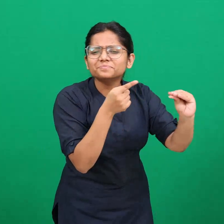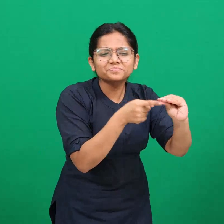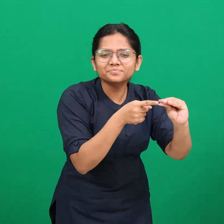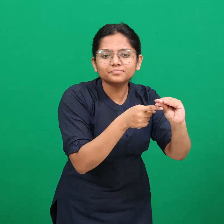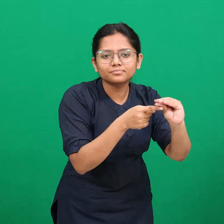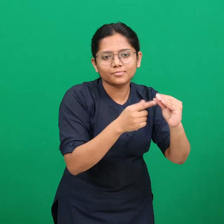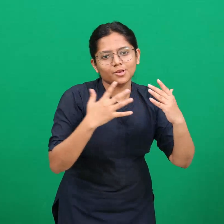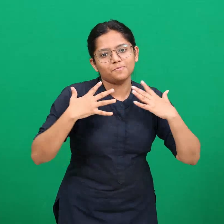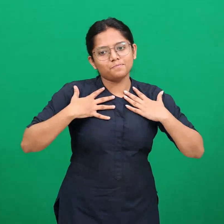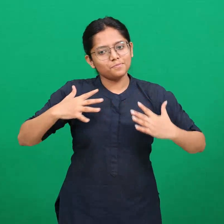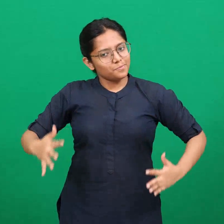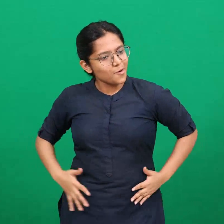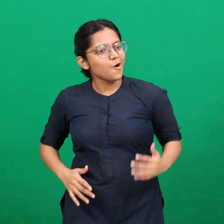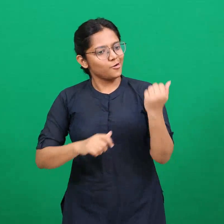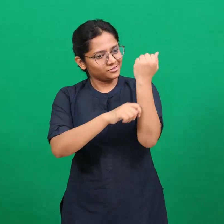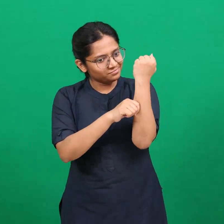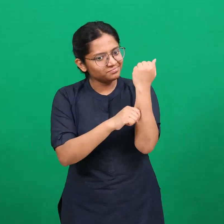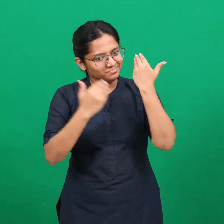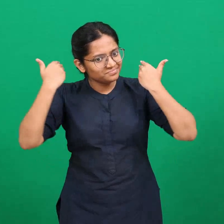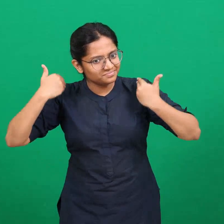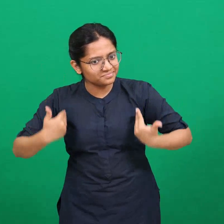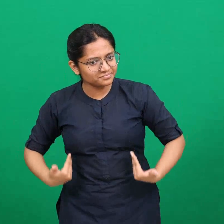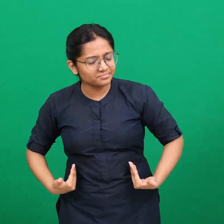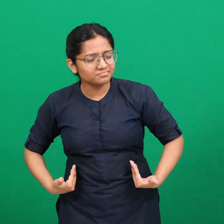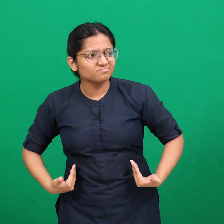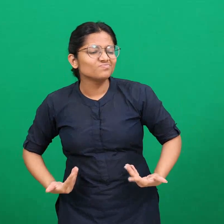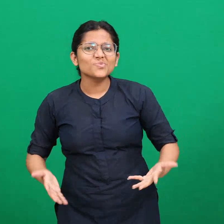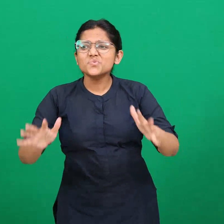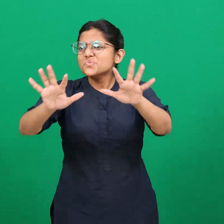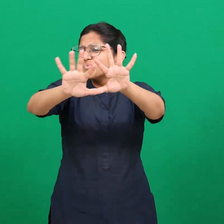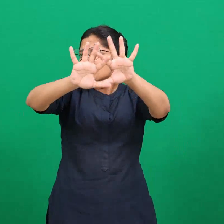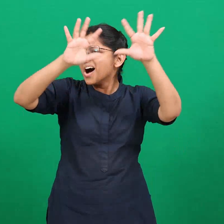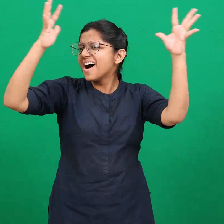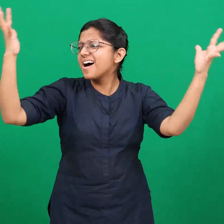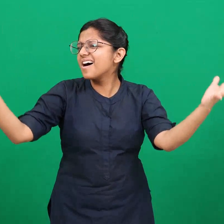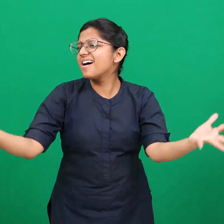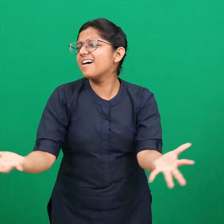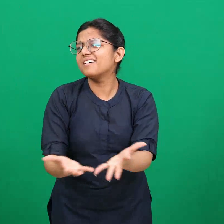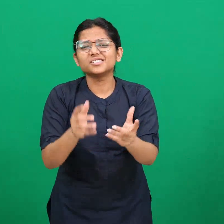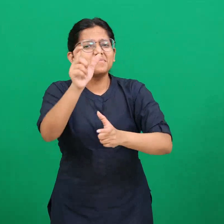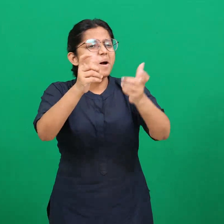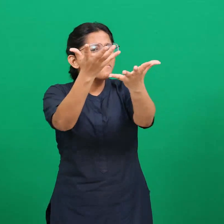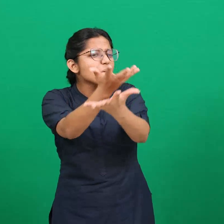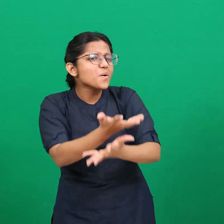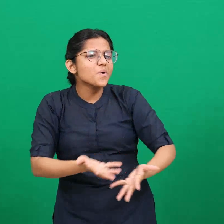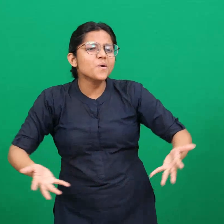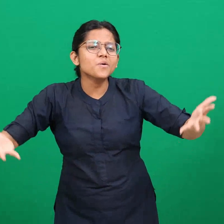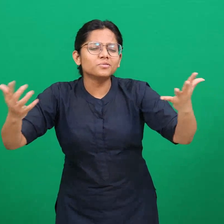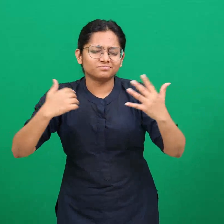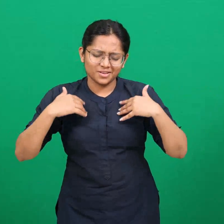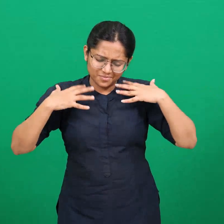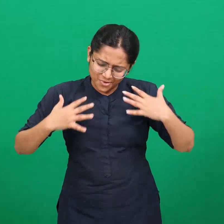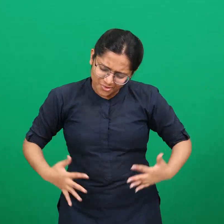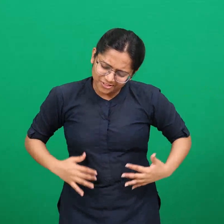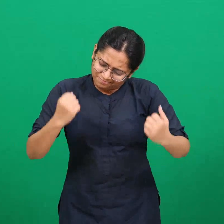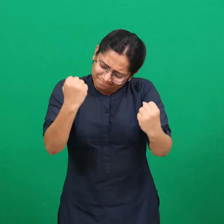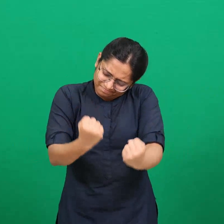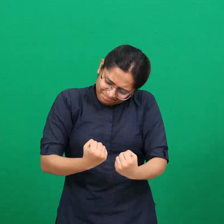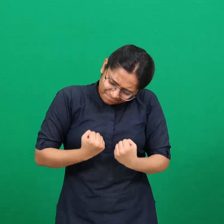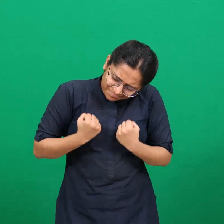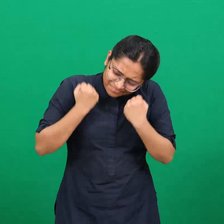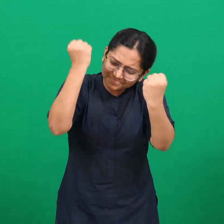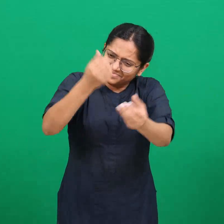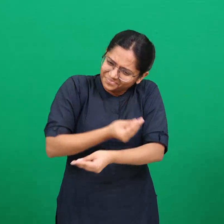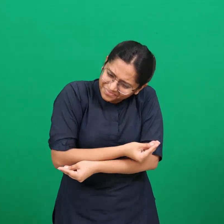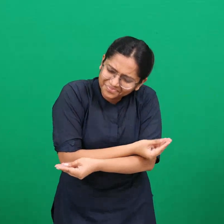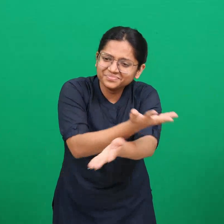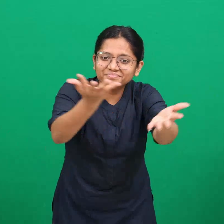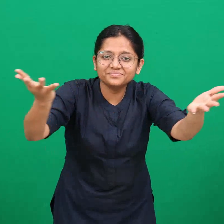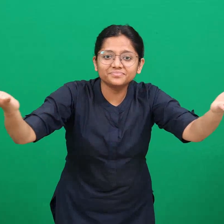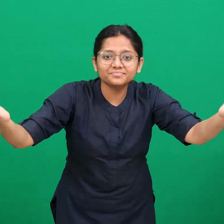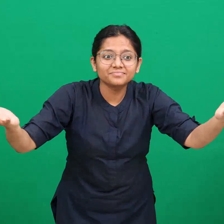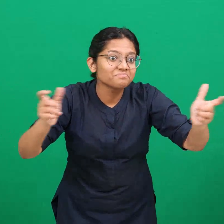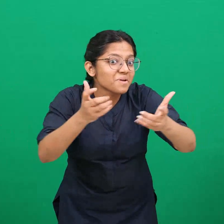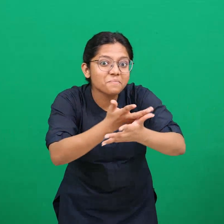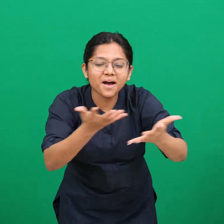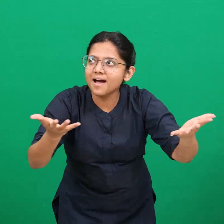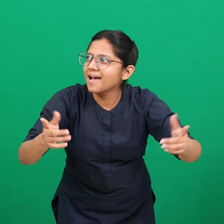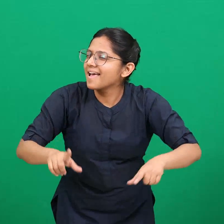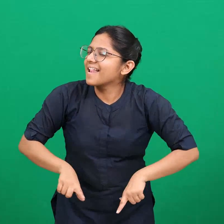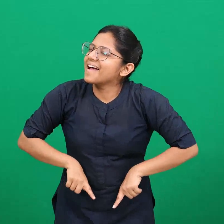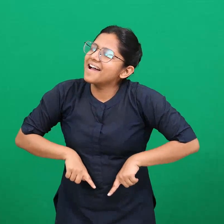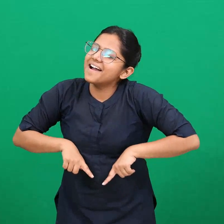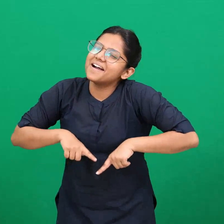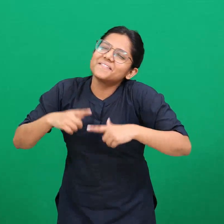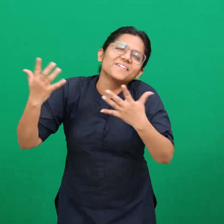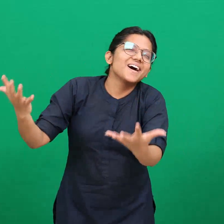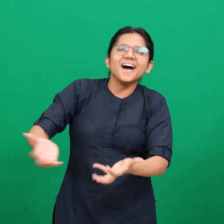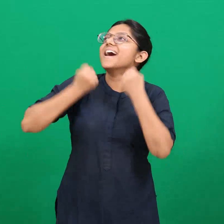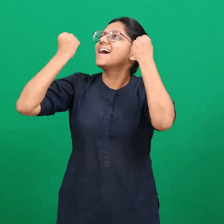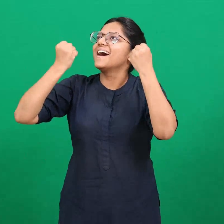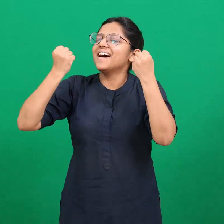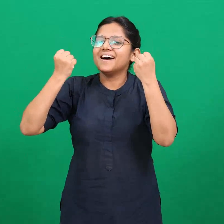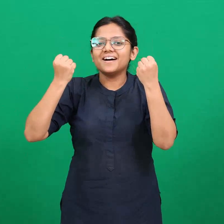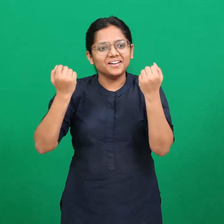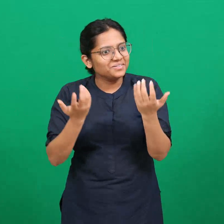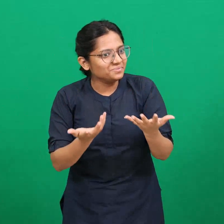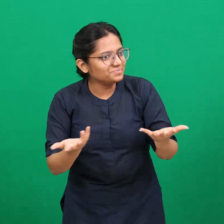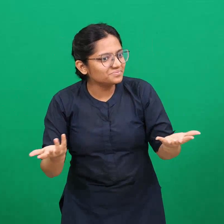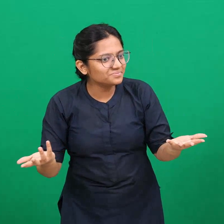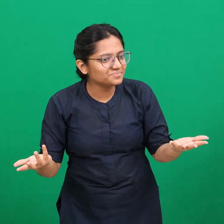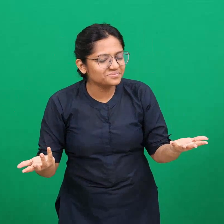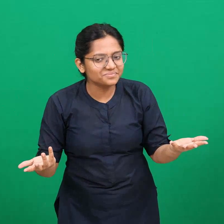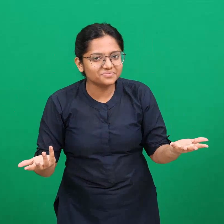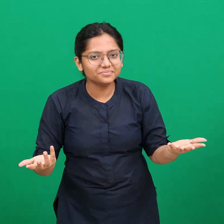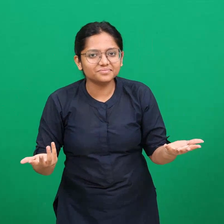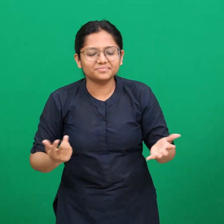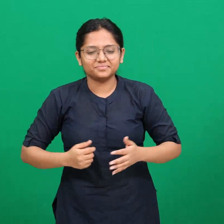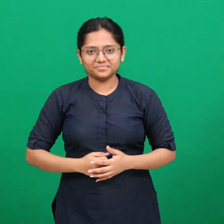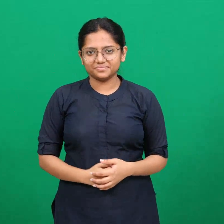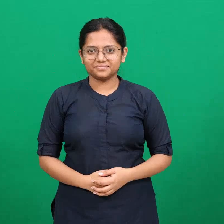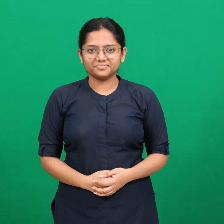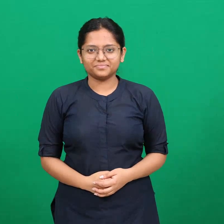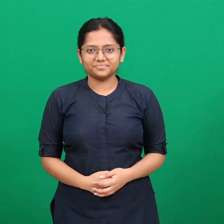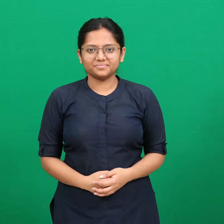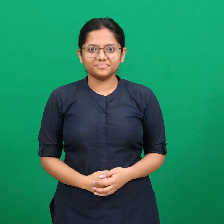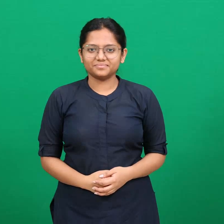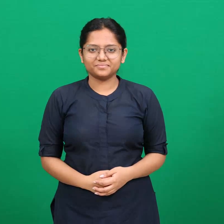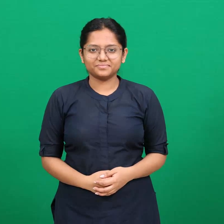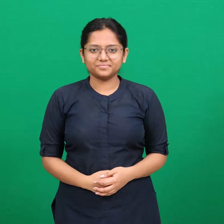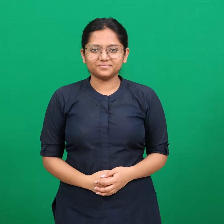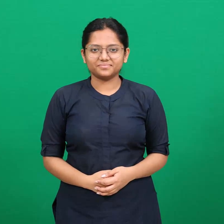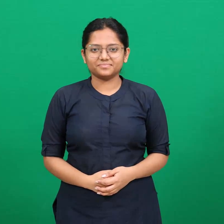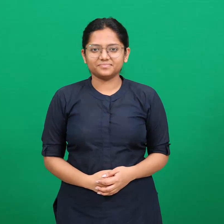And this bread, which I will give for the life of the world, is My flesh."